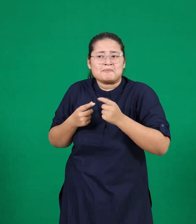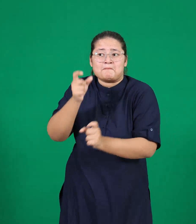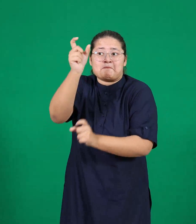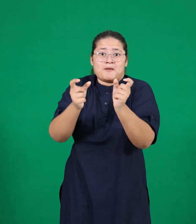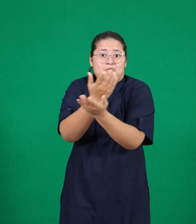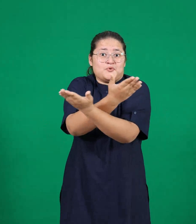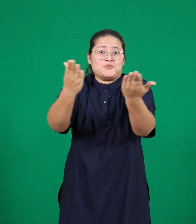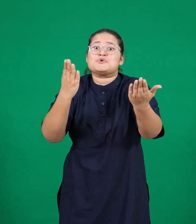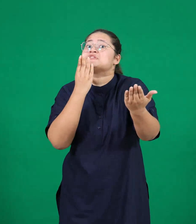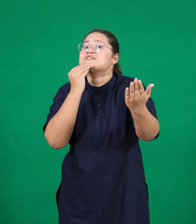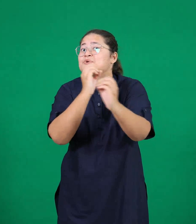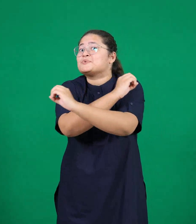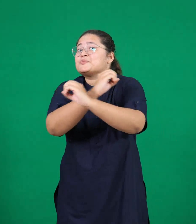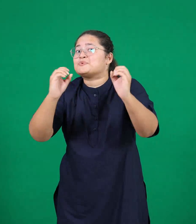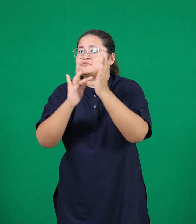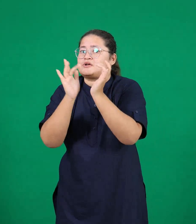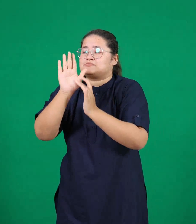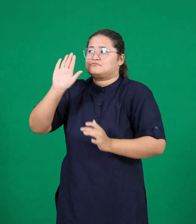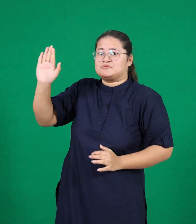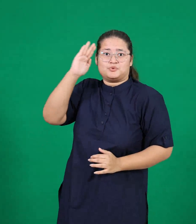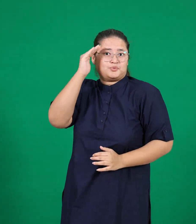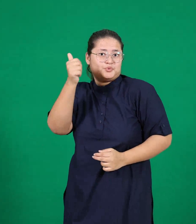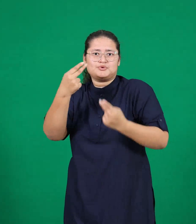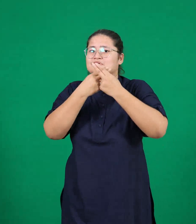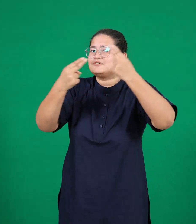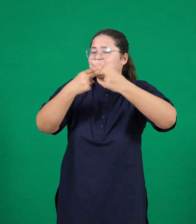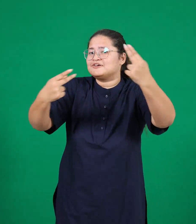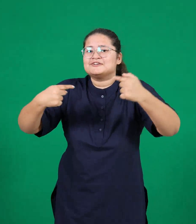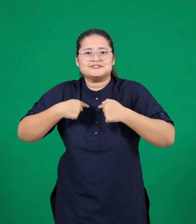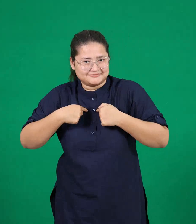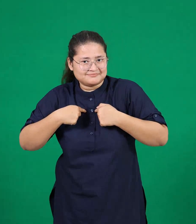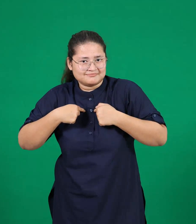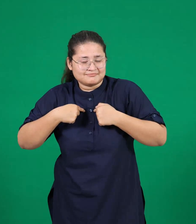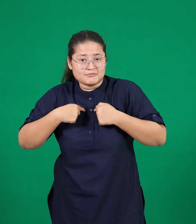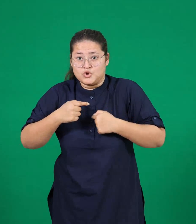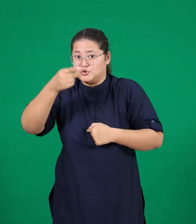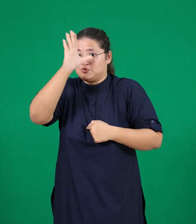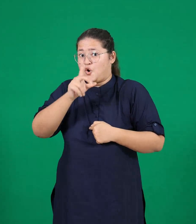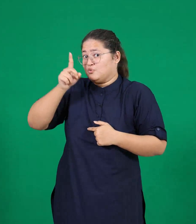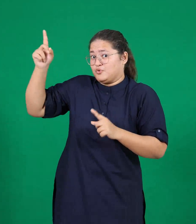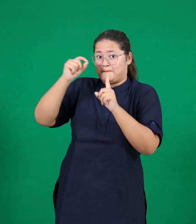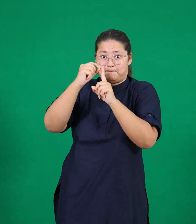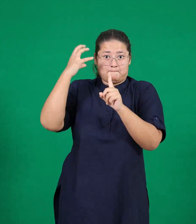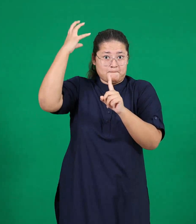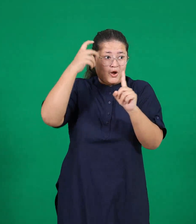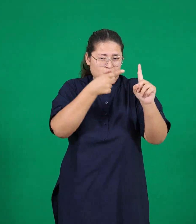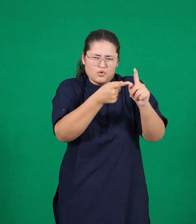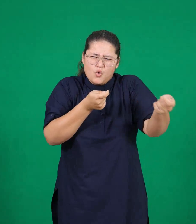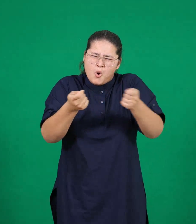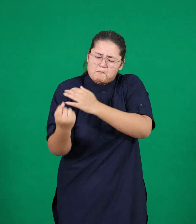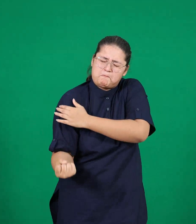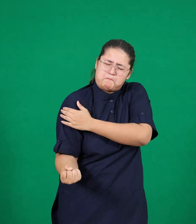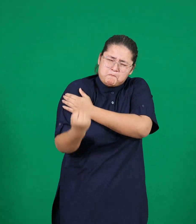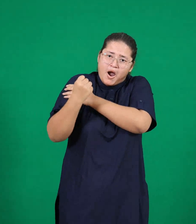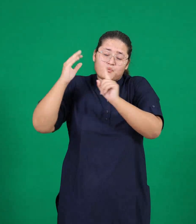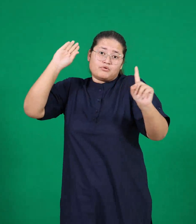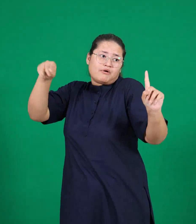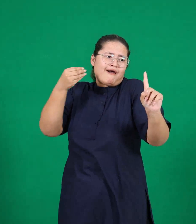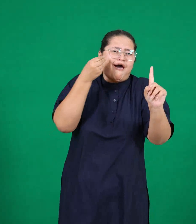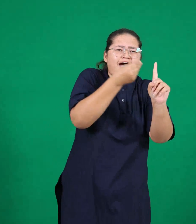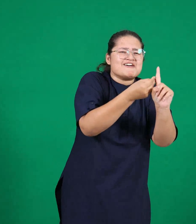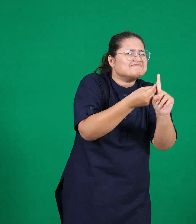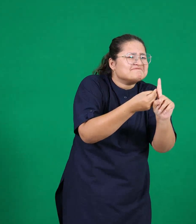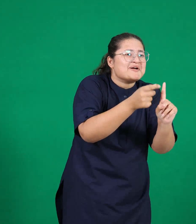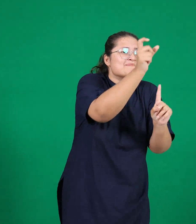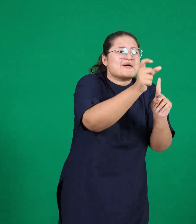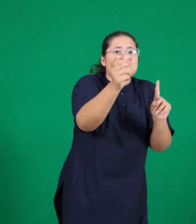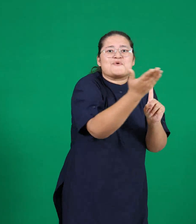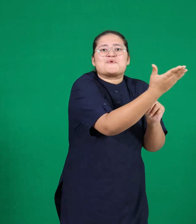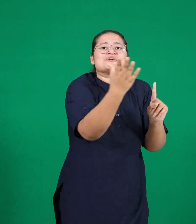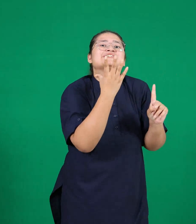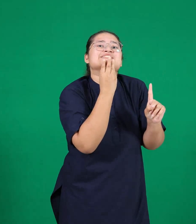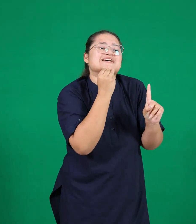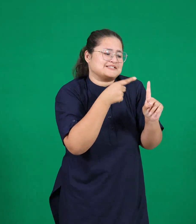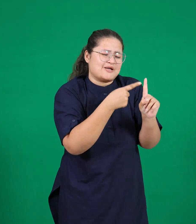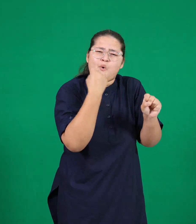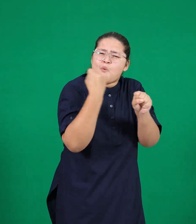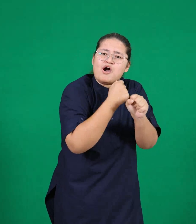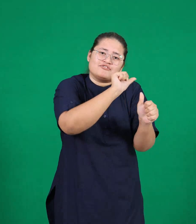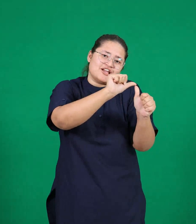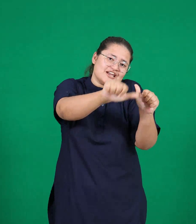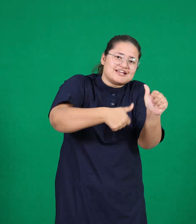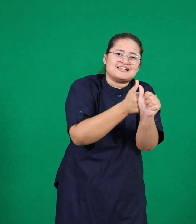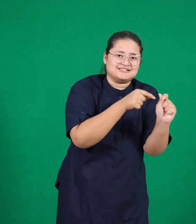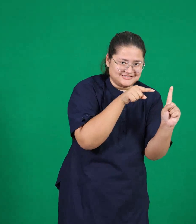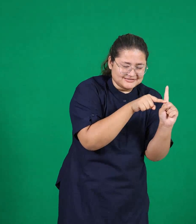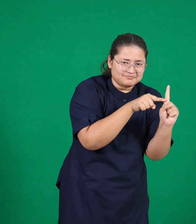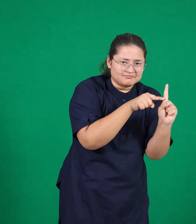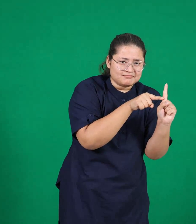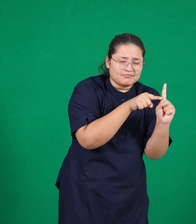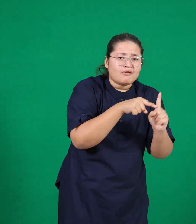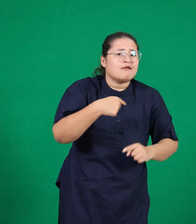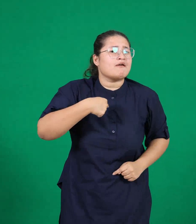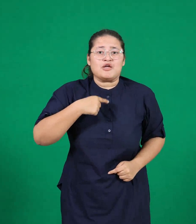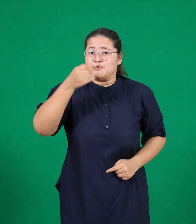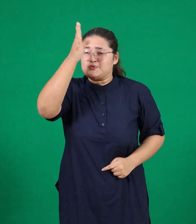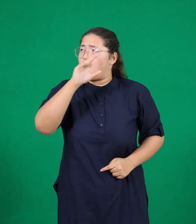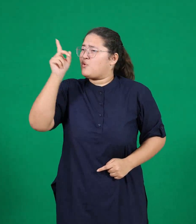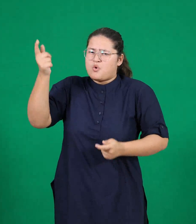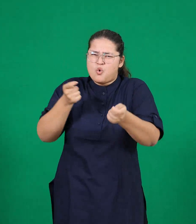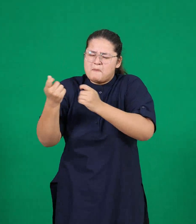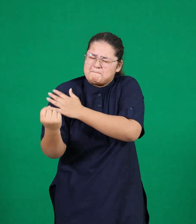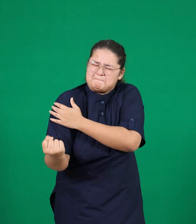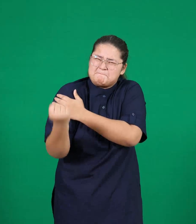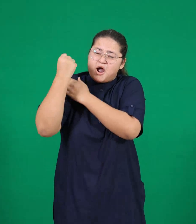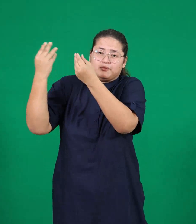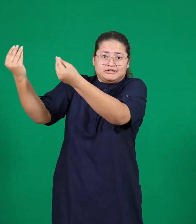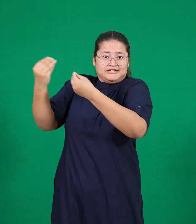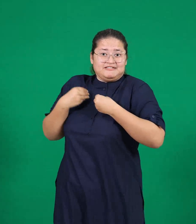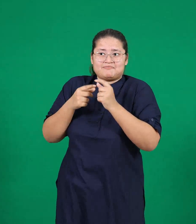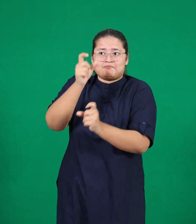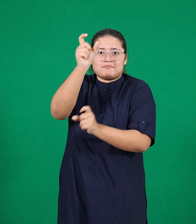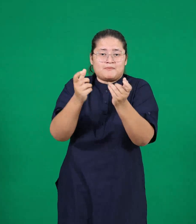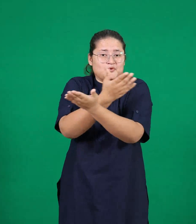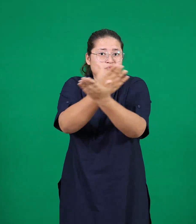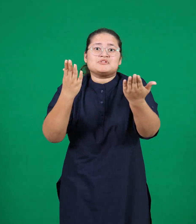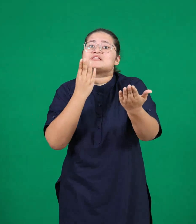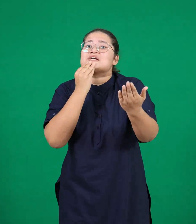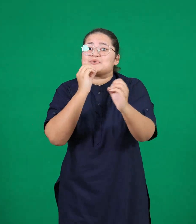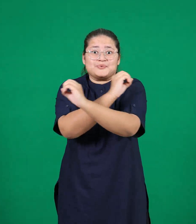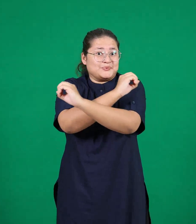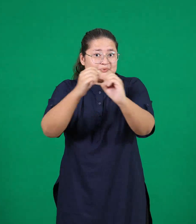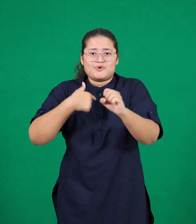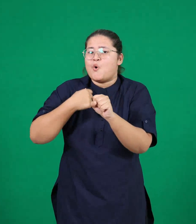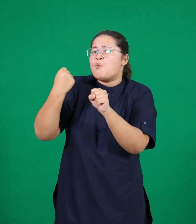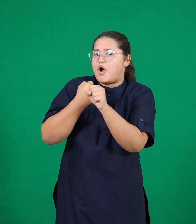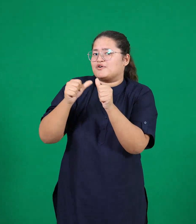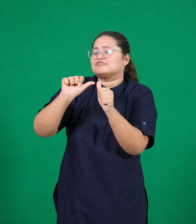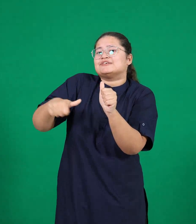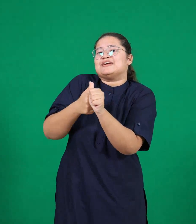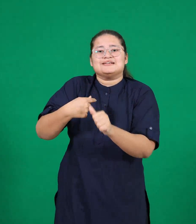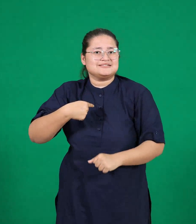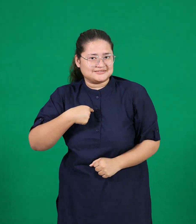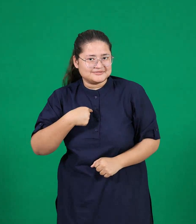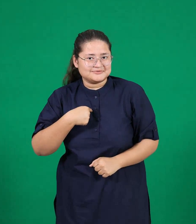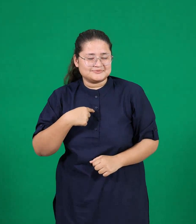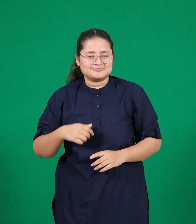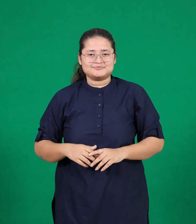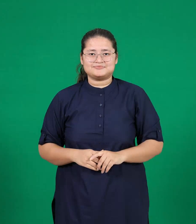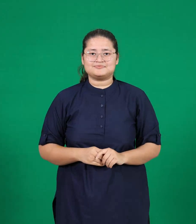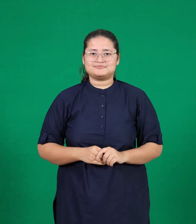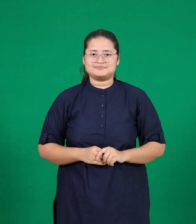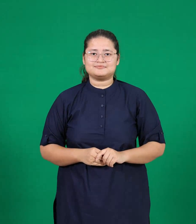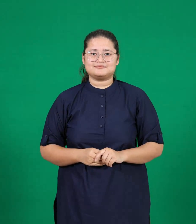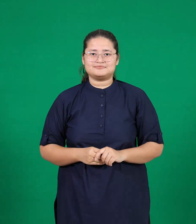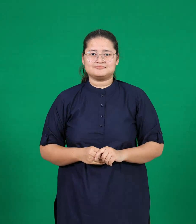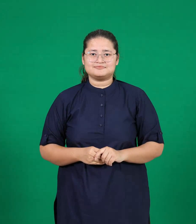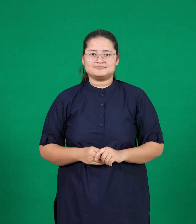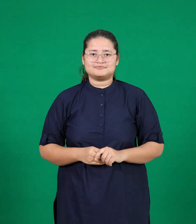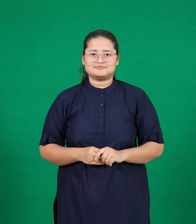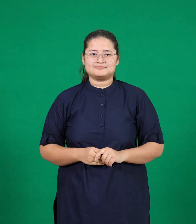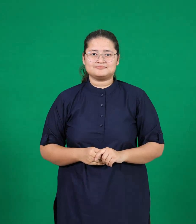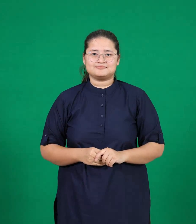For the One who was at work in Peter's apostleship to the circumcised was also at work in my apostleship to the Gentiles.